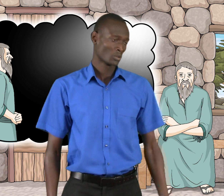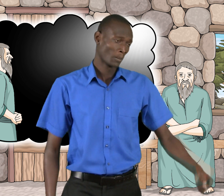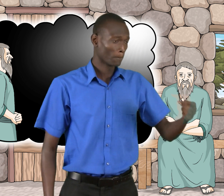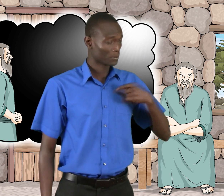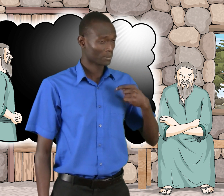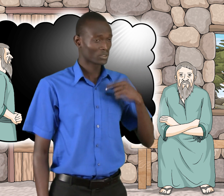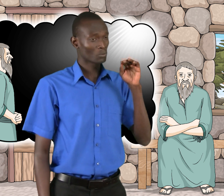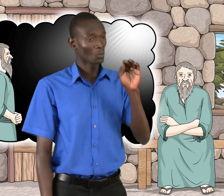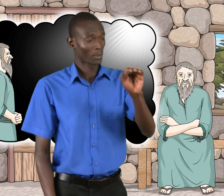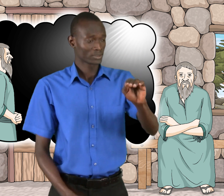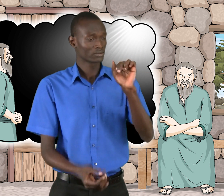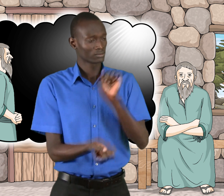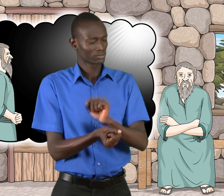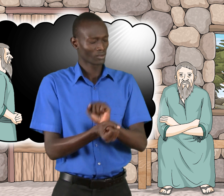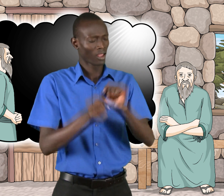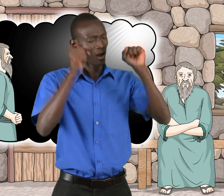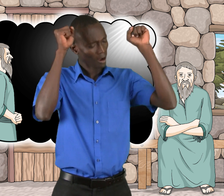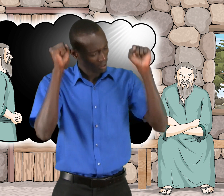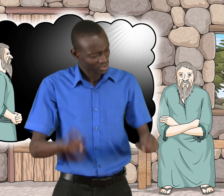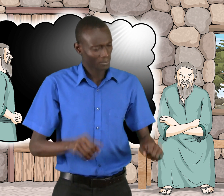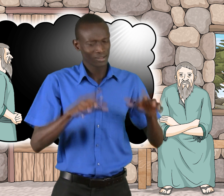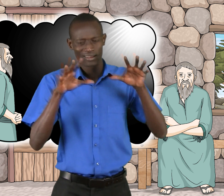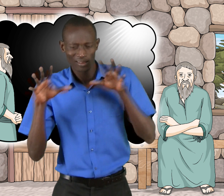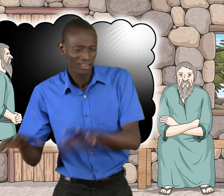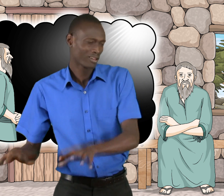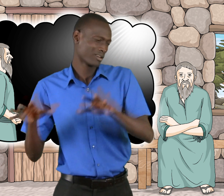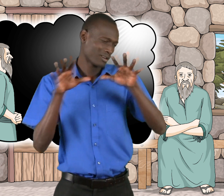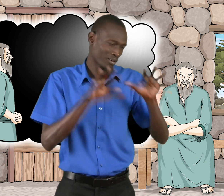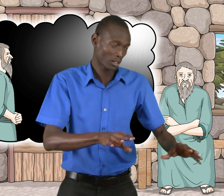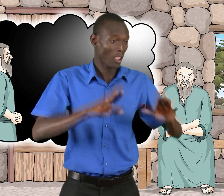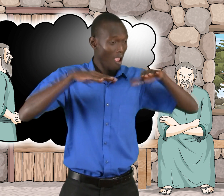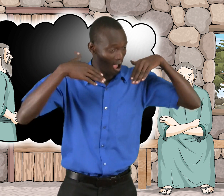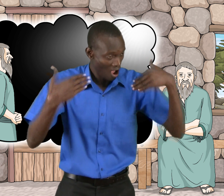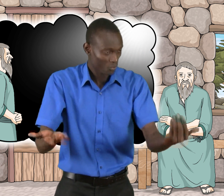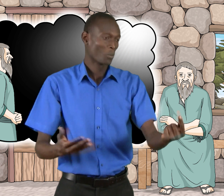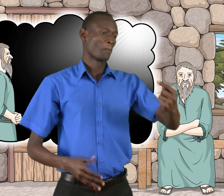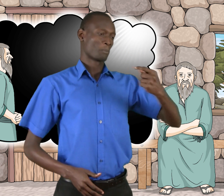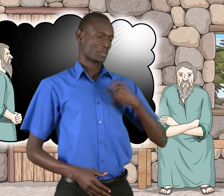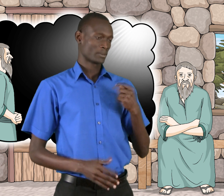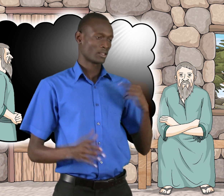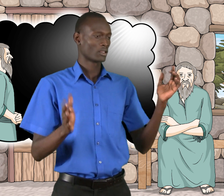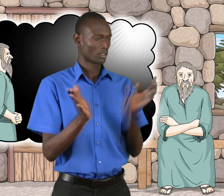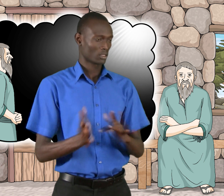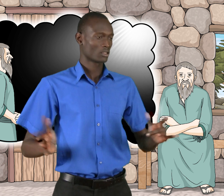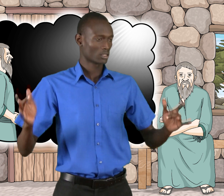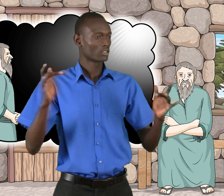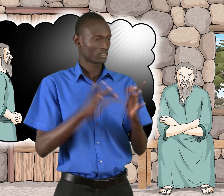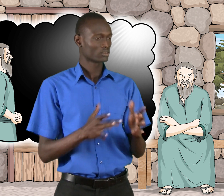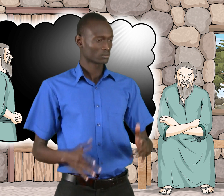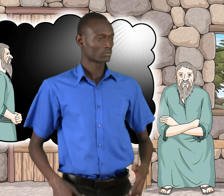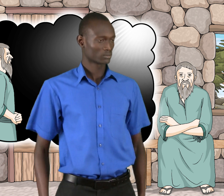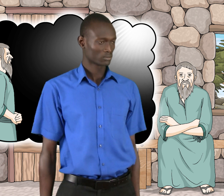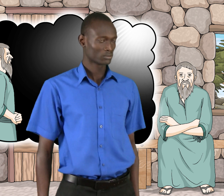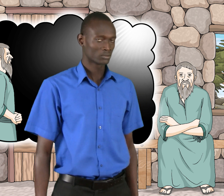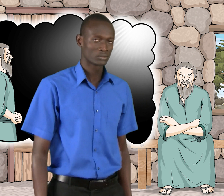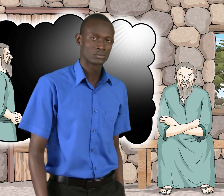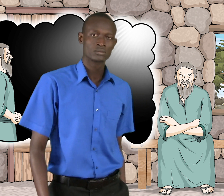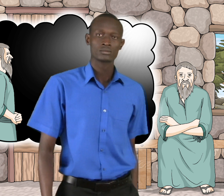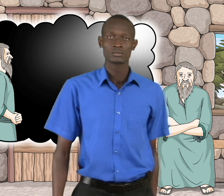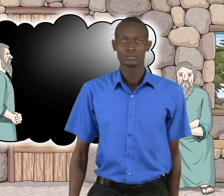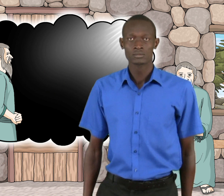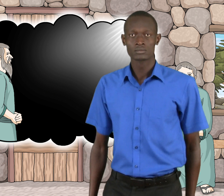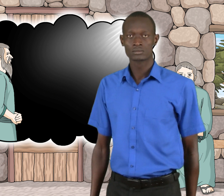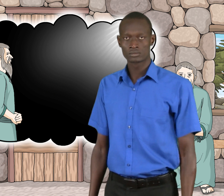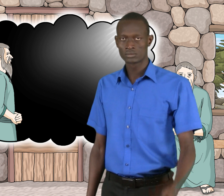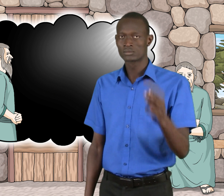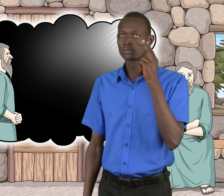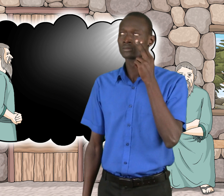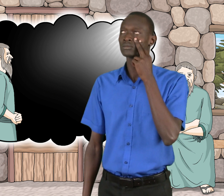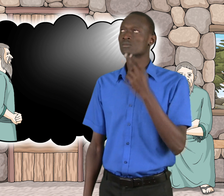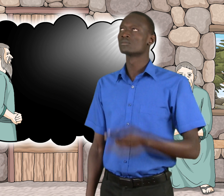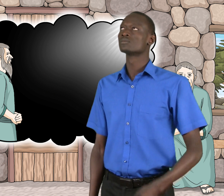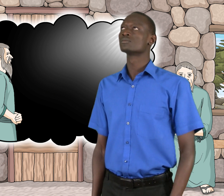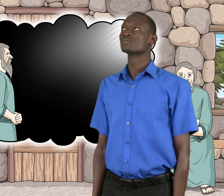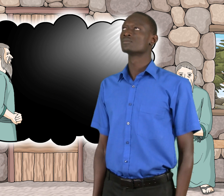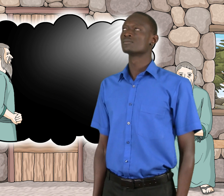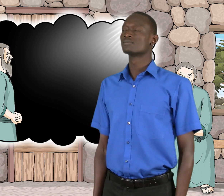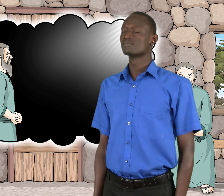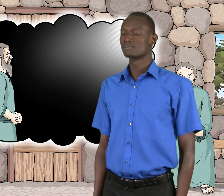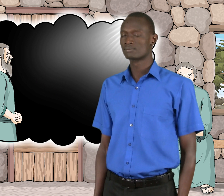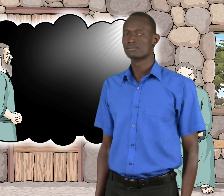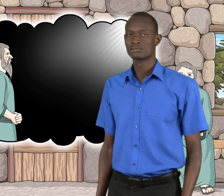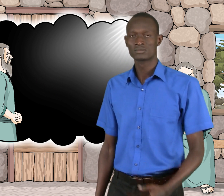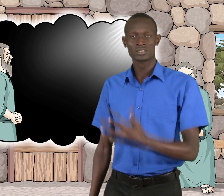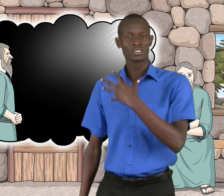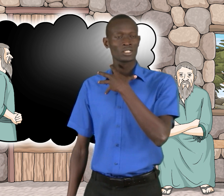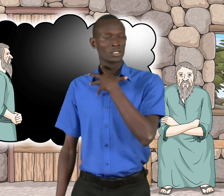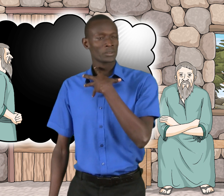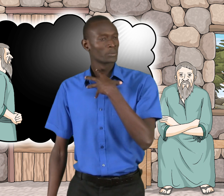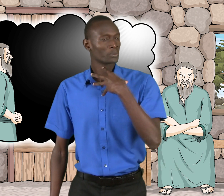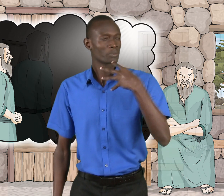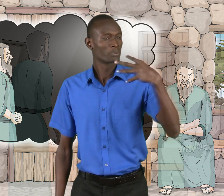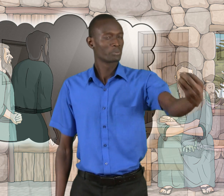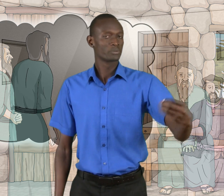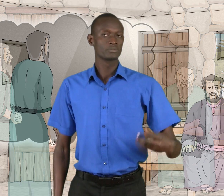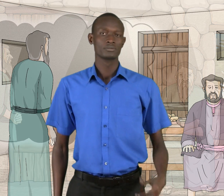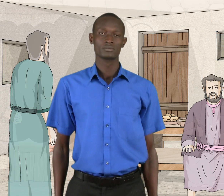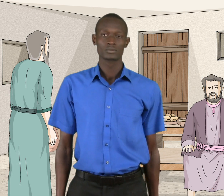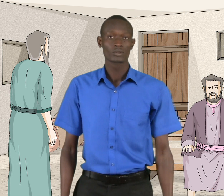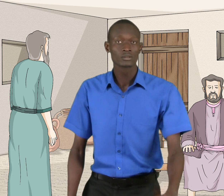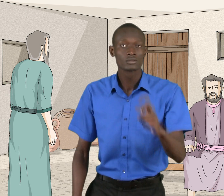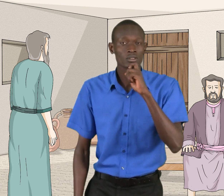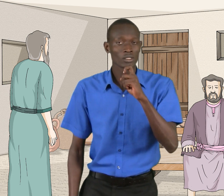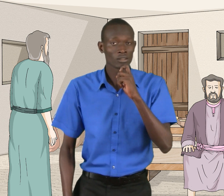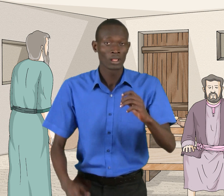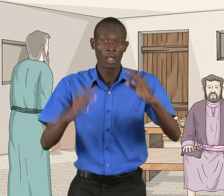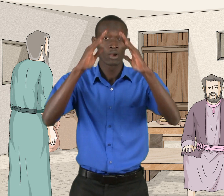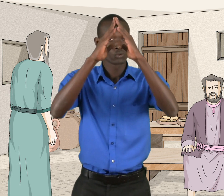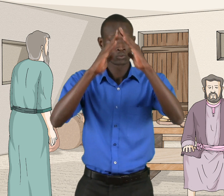I will show him how much he must suffer for My name.”